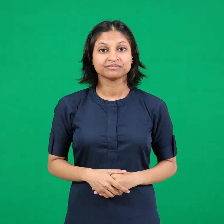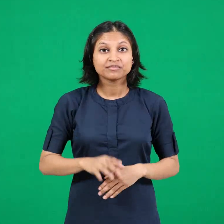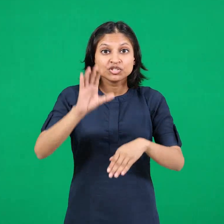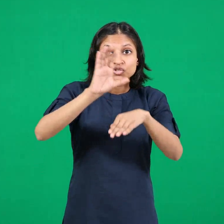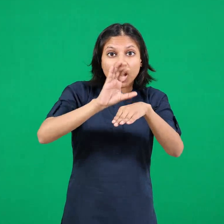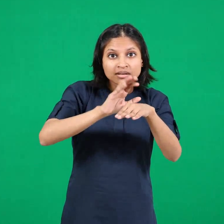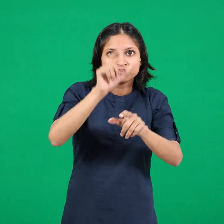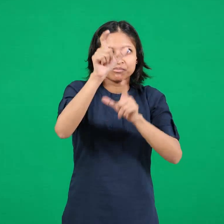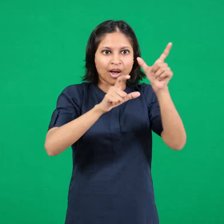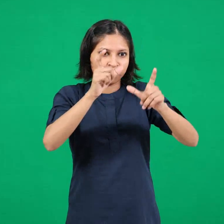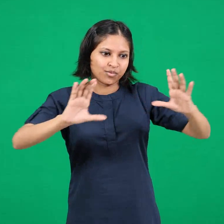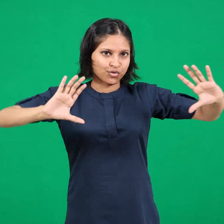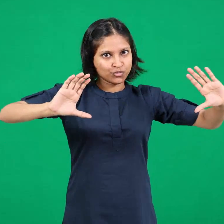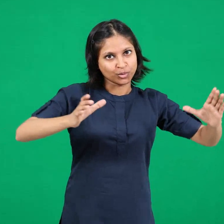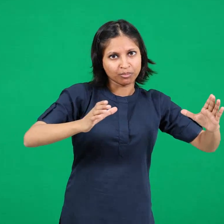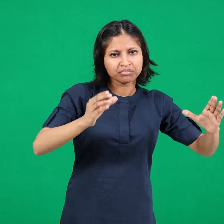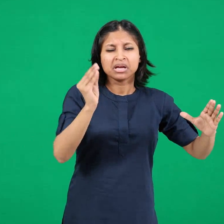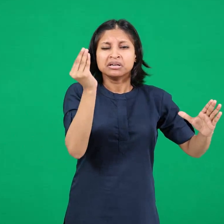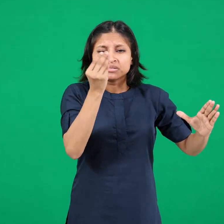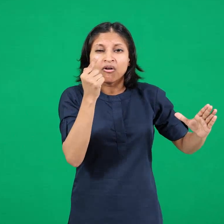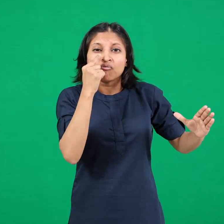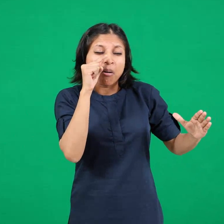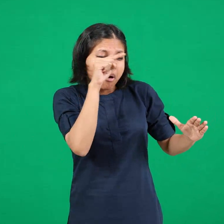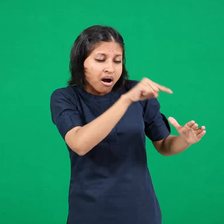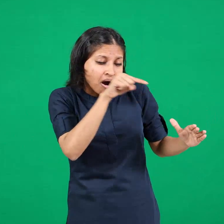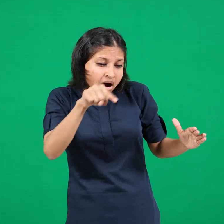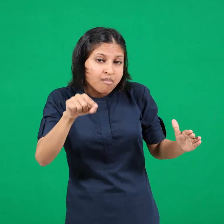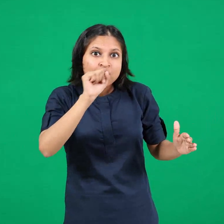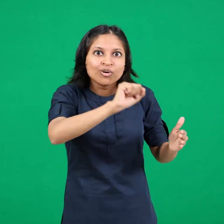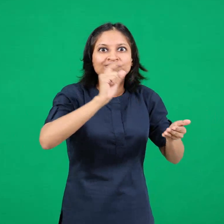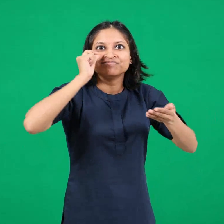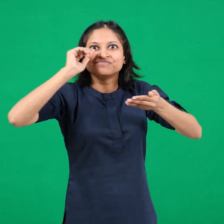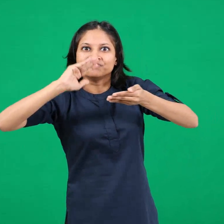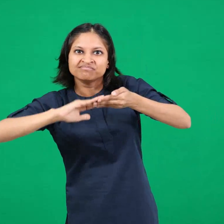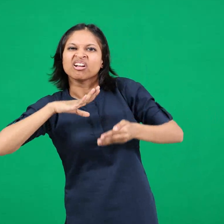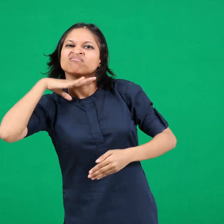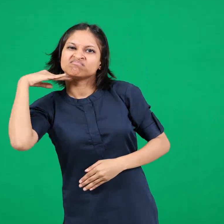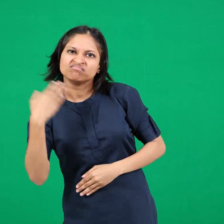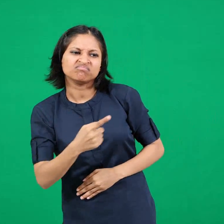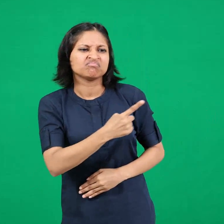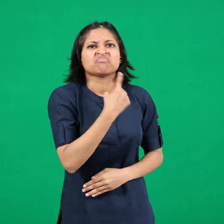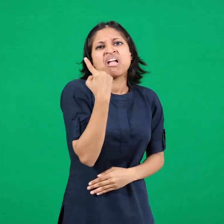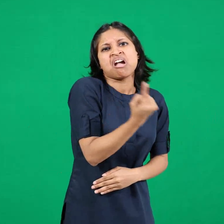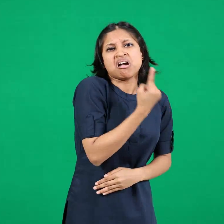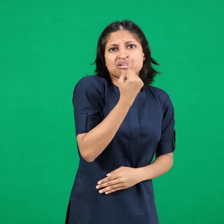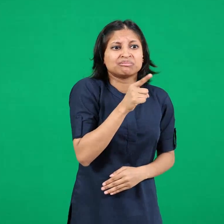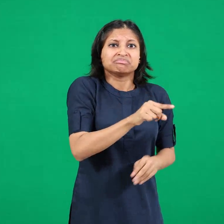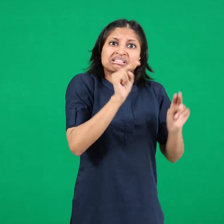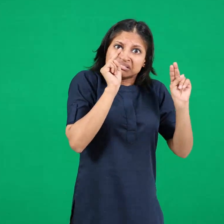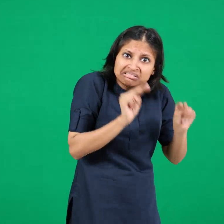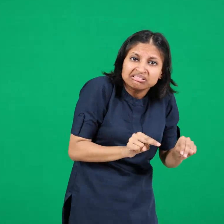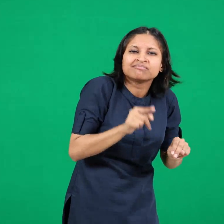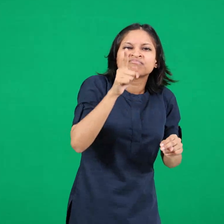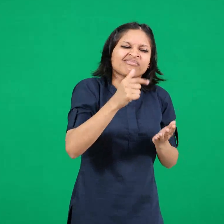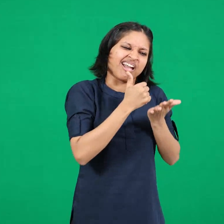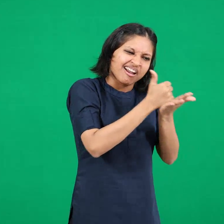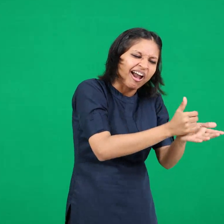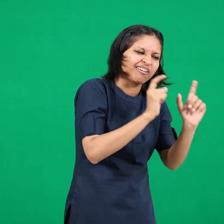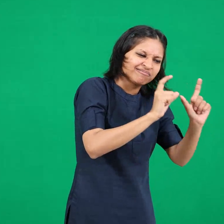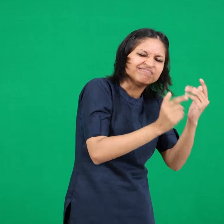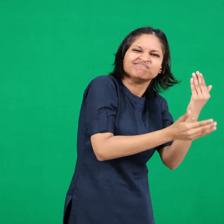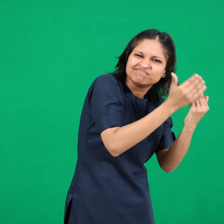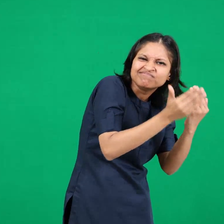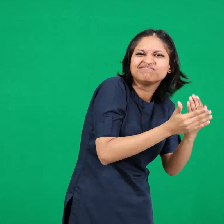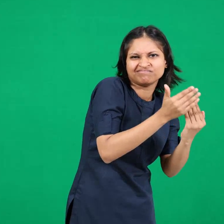Honor the widows who are truly widows.